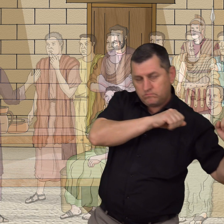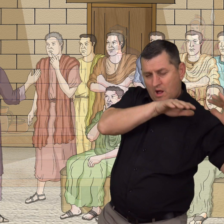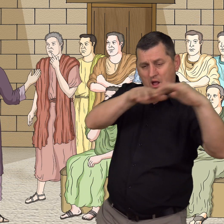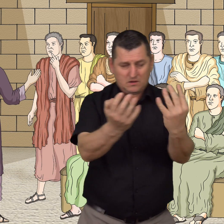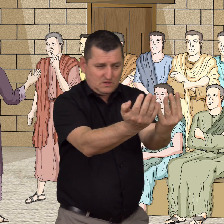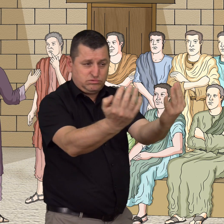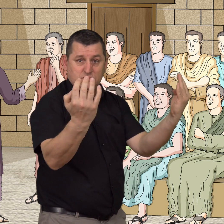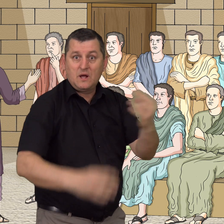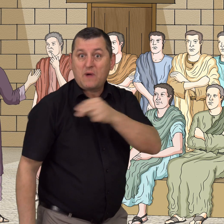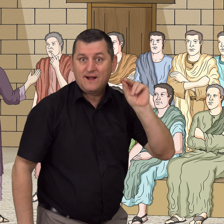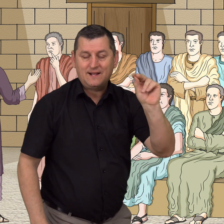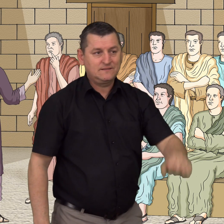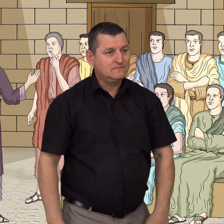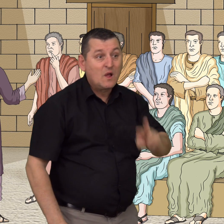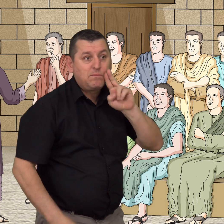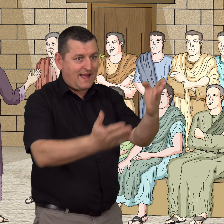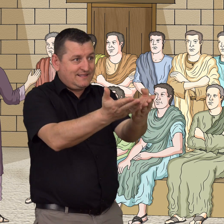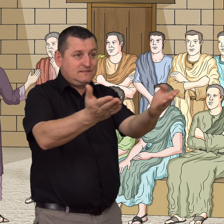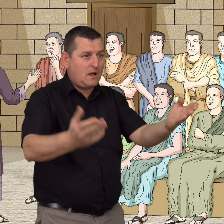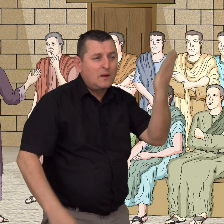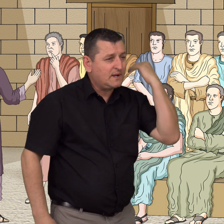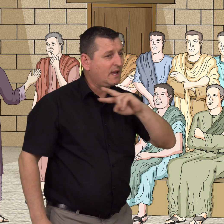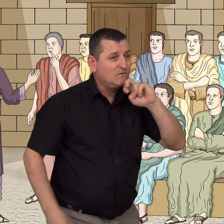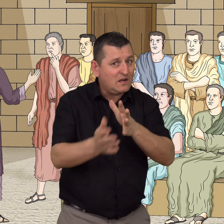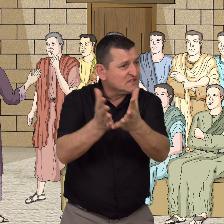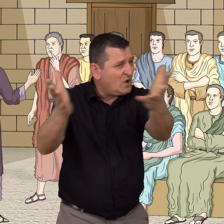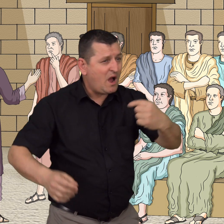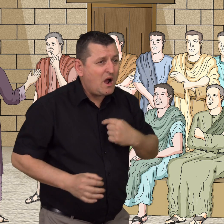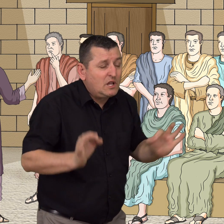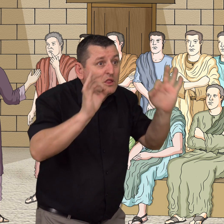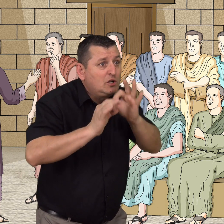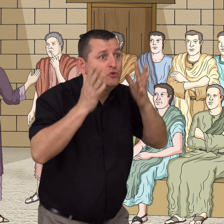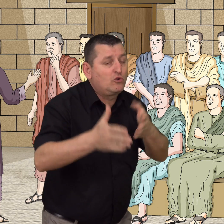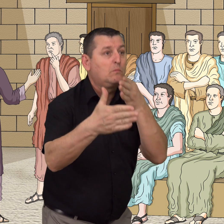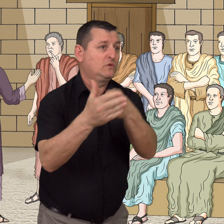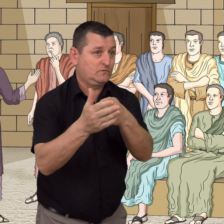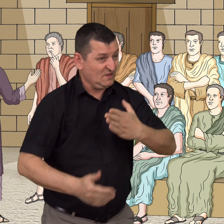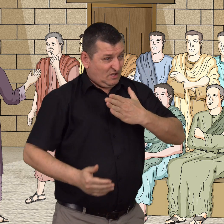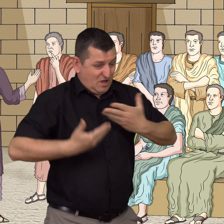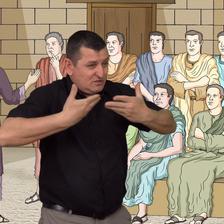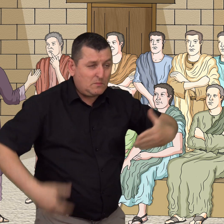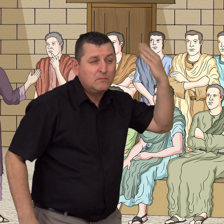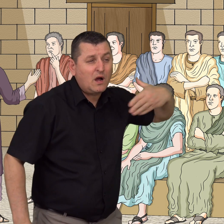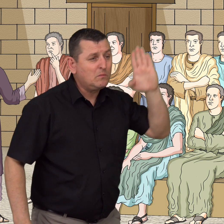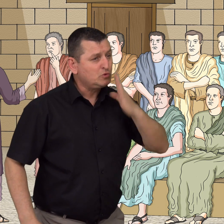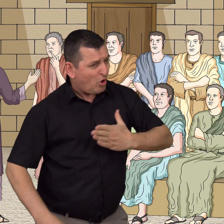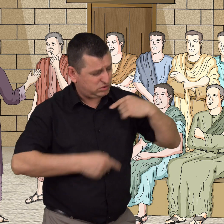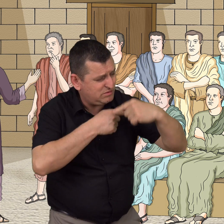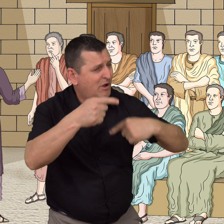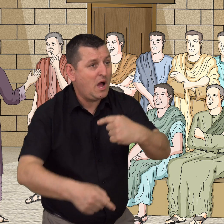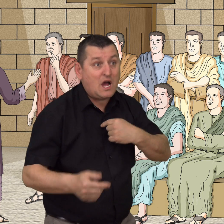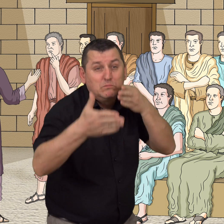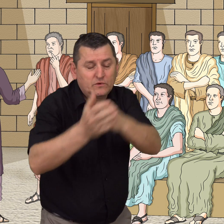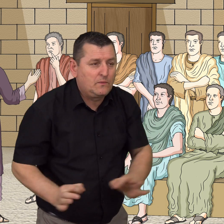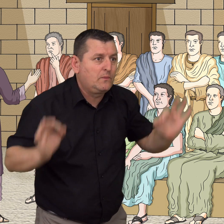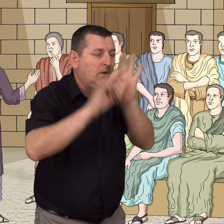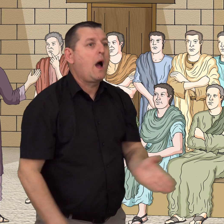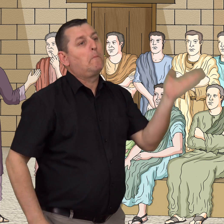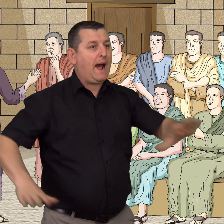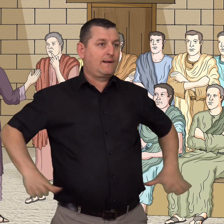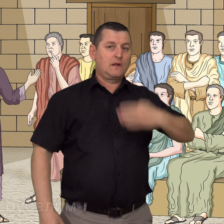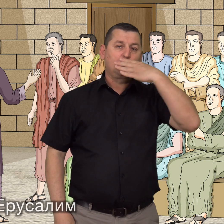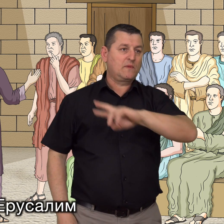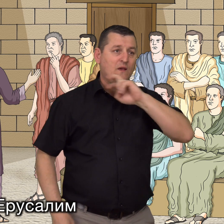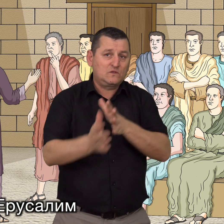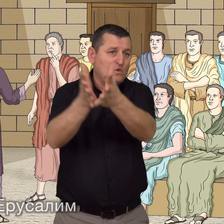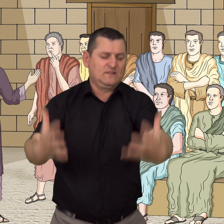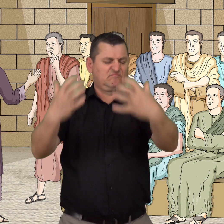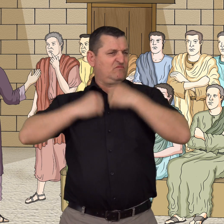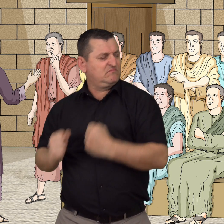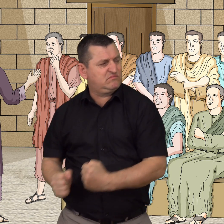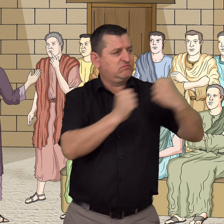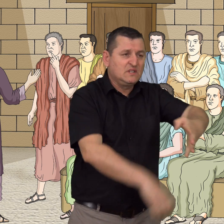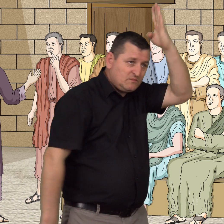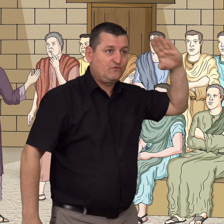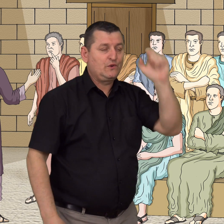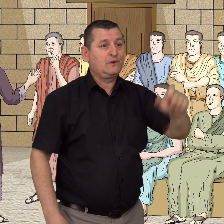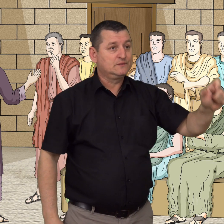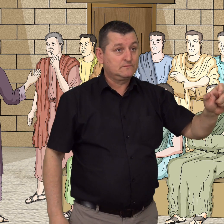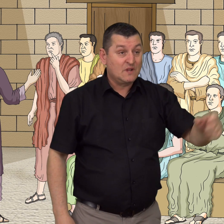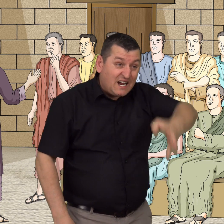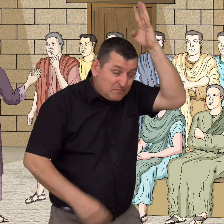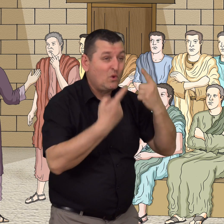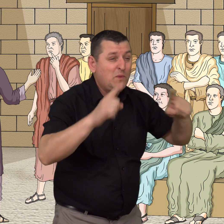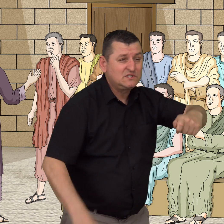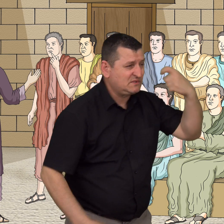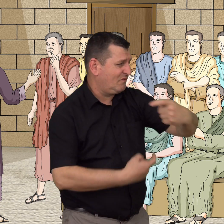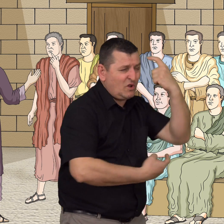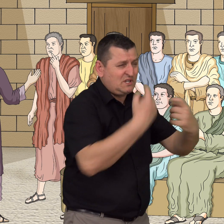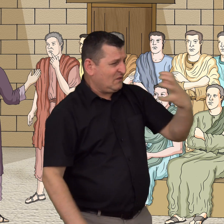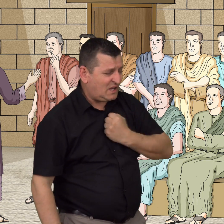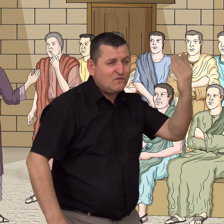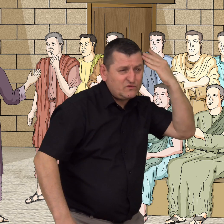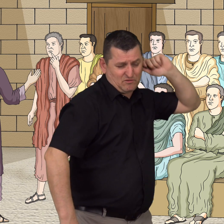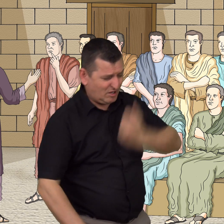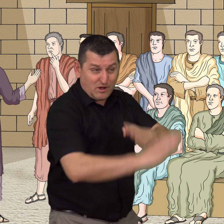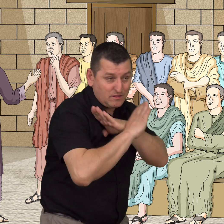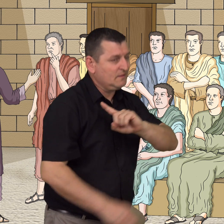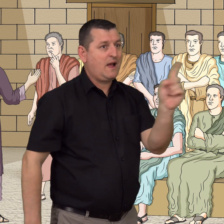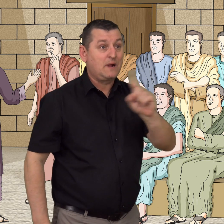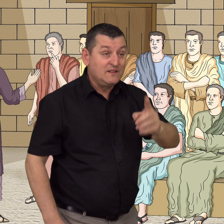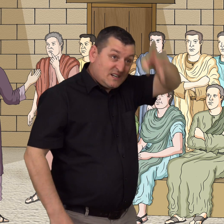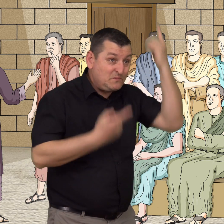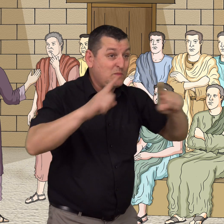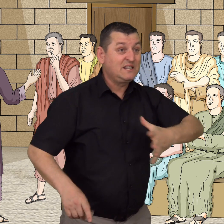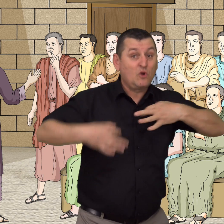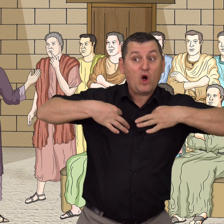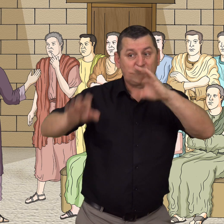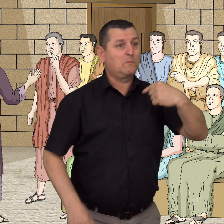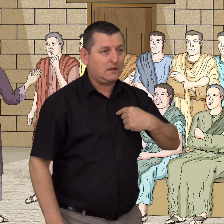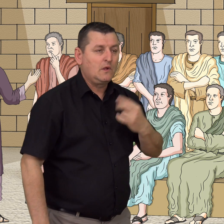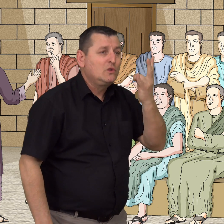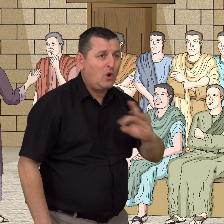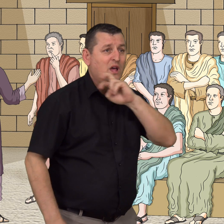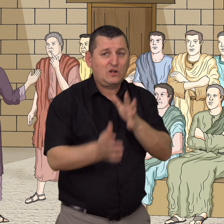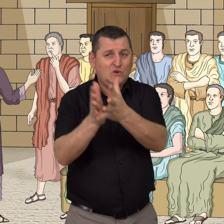When they had gathered, he said to them, “Brothers, although I have done nothing against our people or the customs of our fathers, I was taken prisoner in Jerusalem and handed over to the Romans.